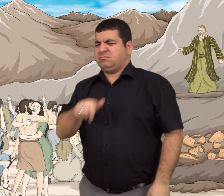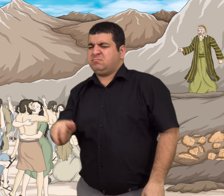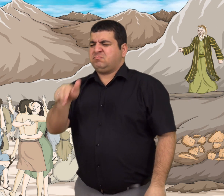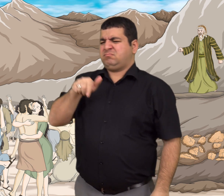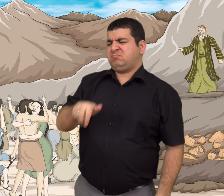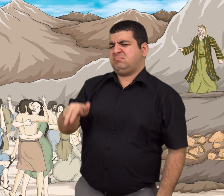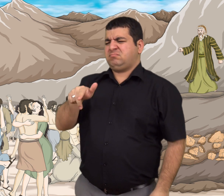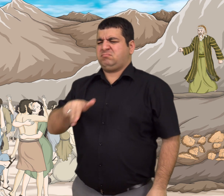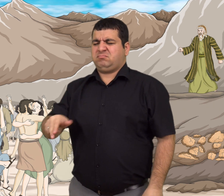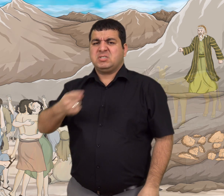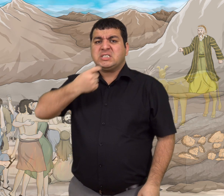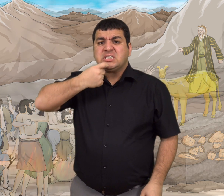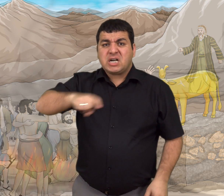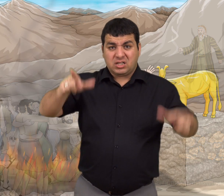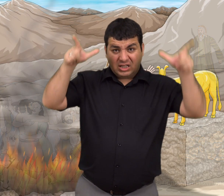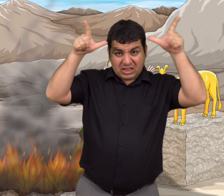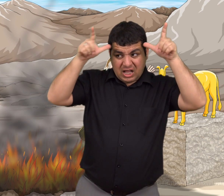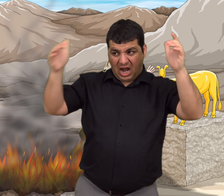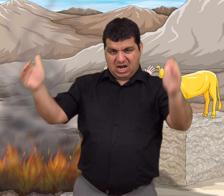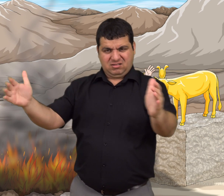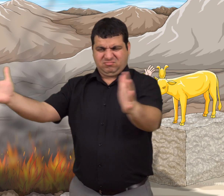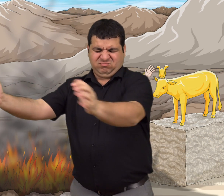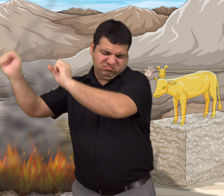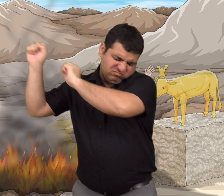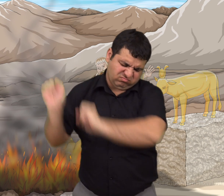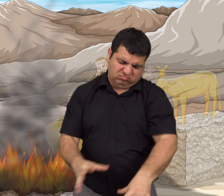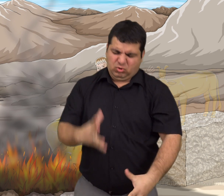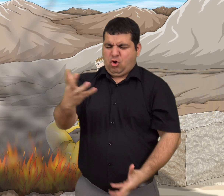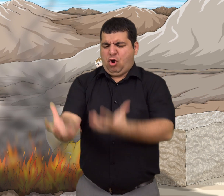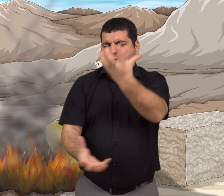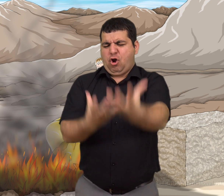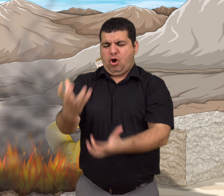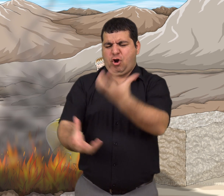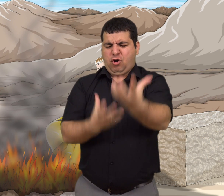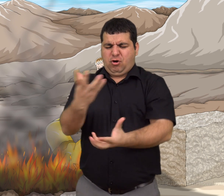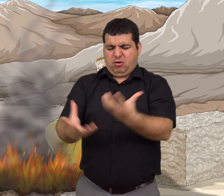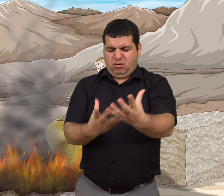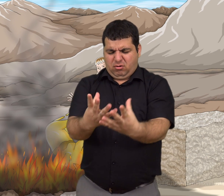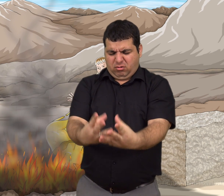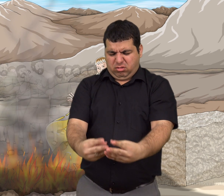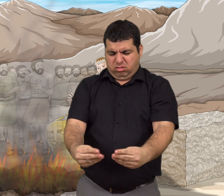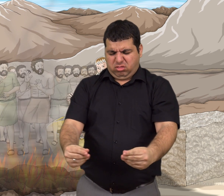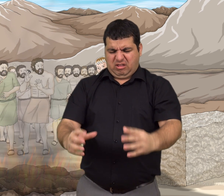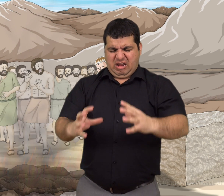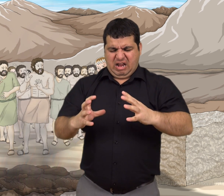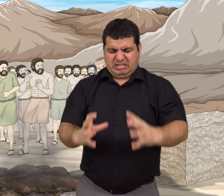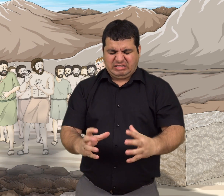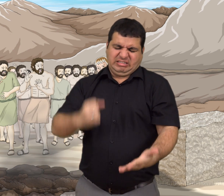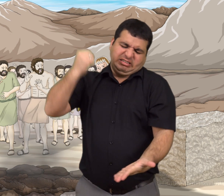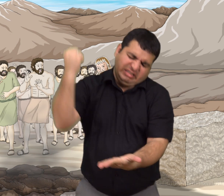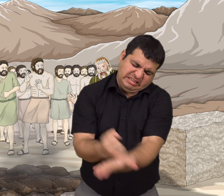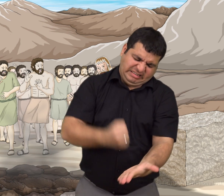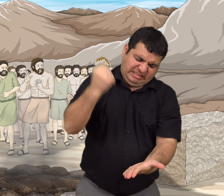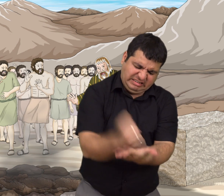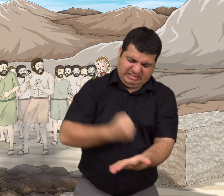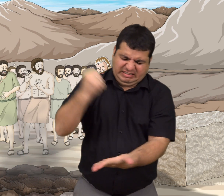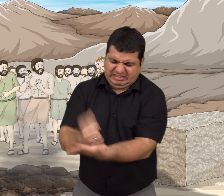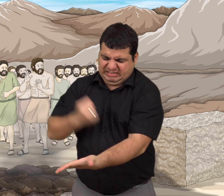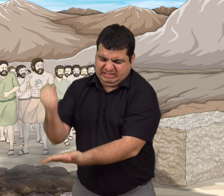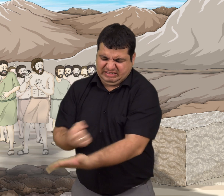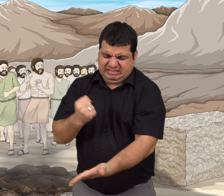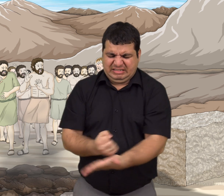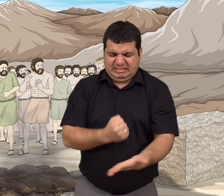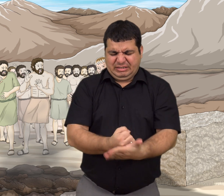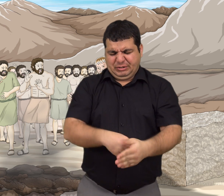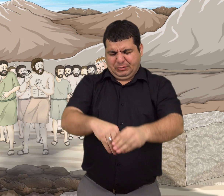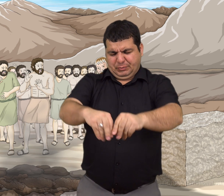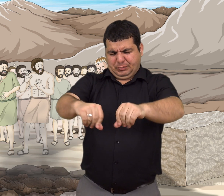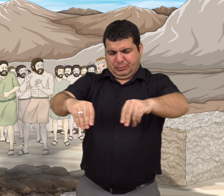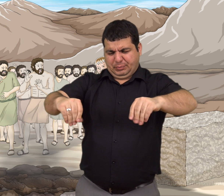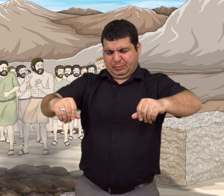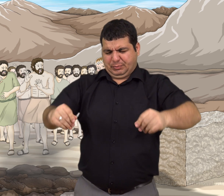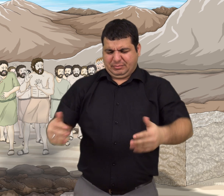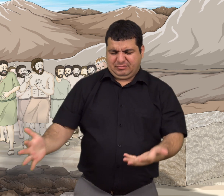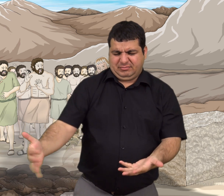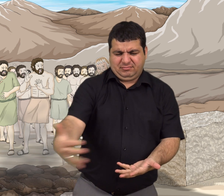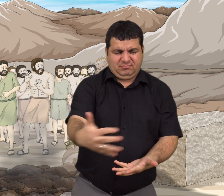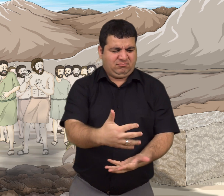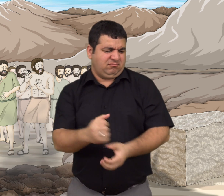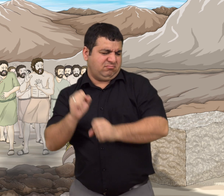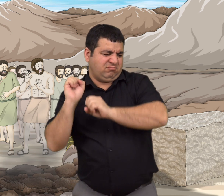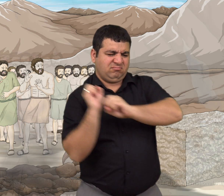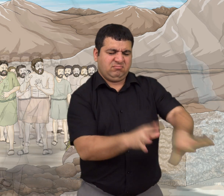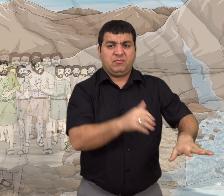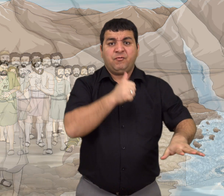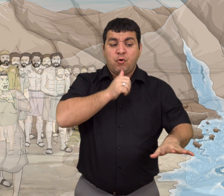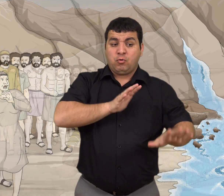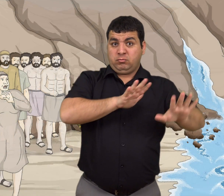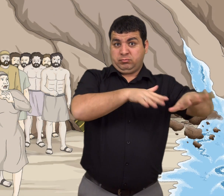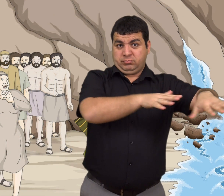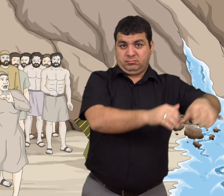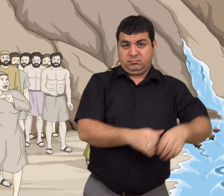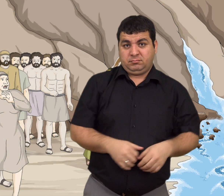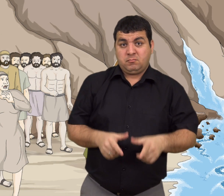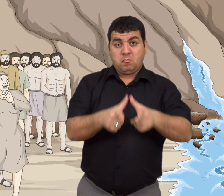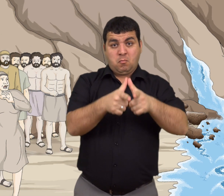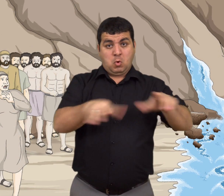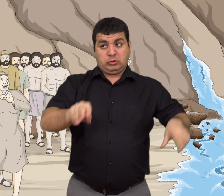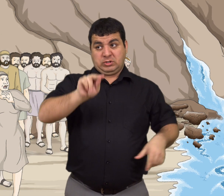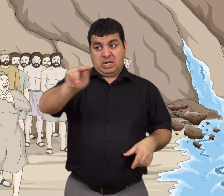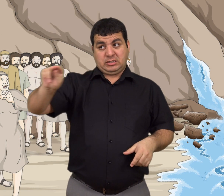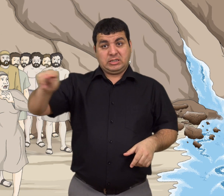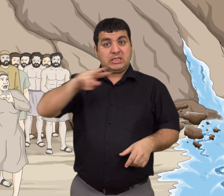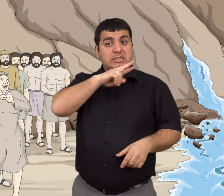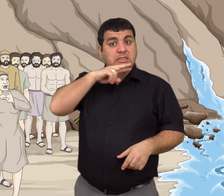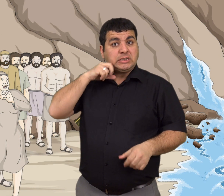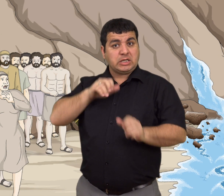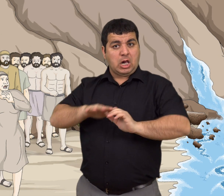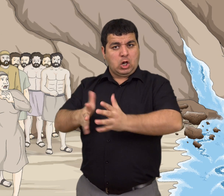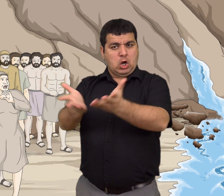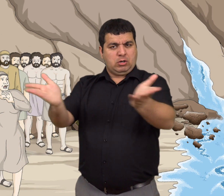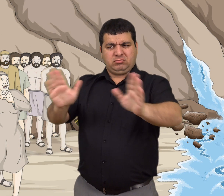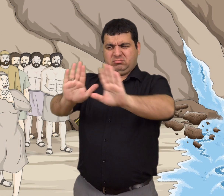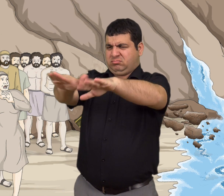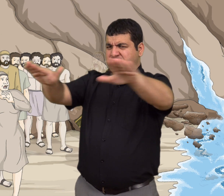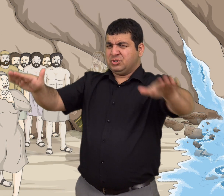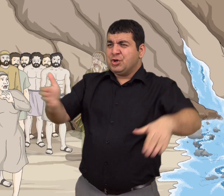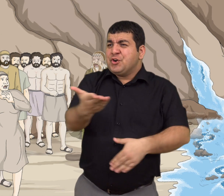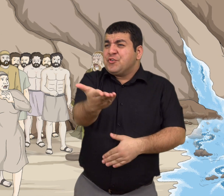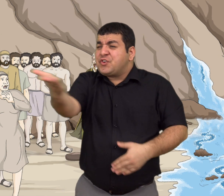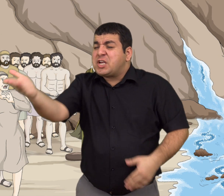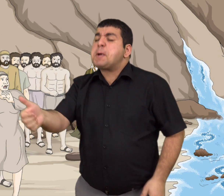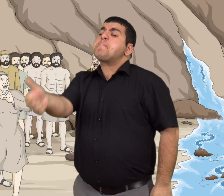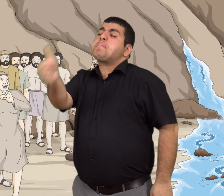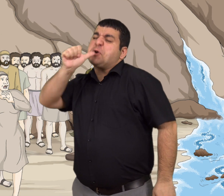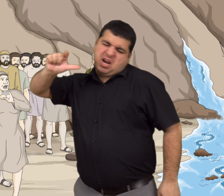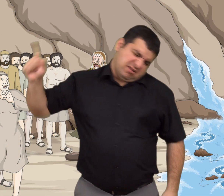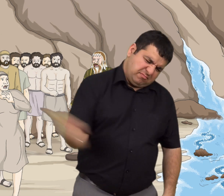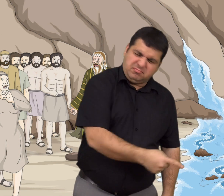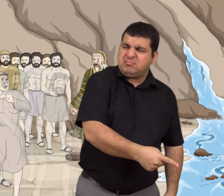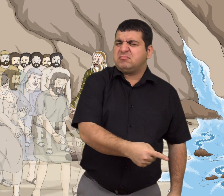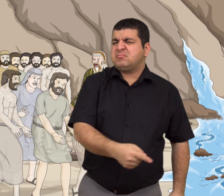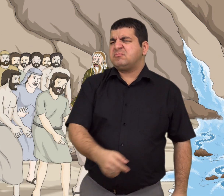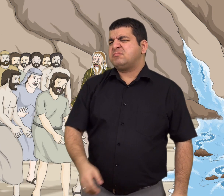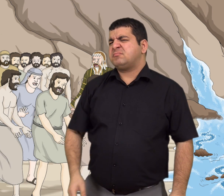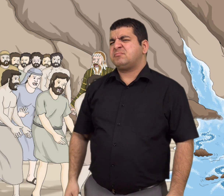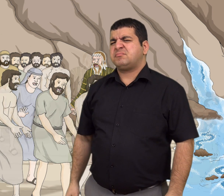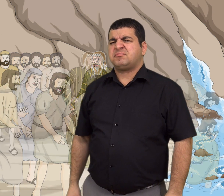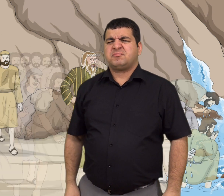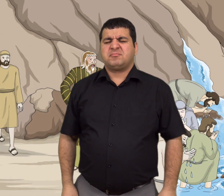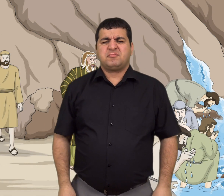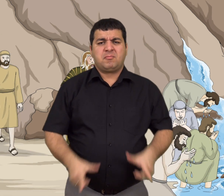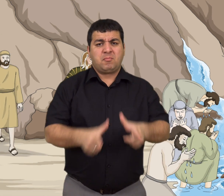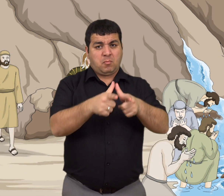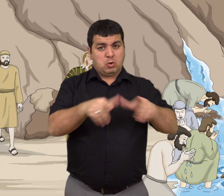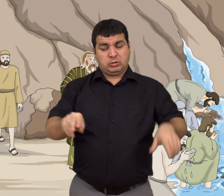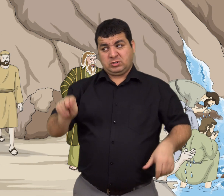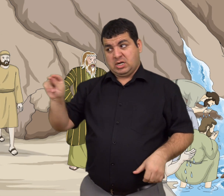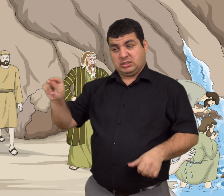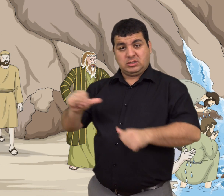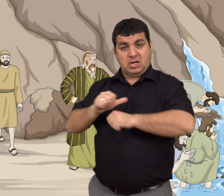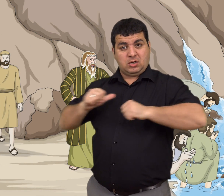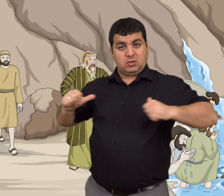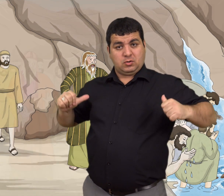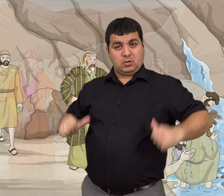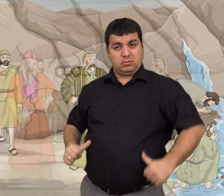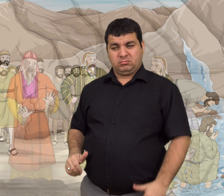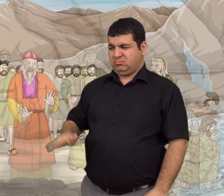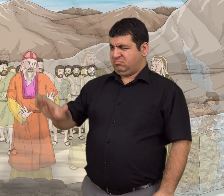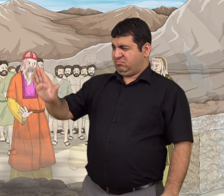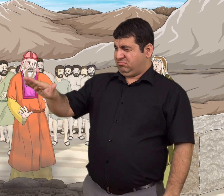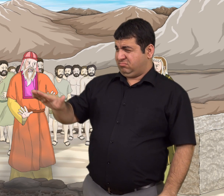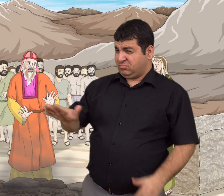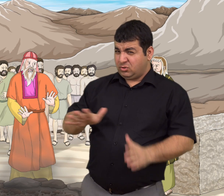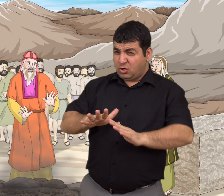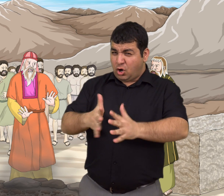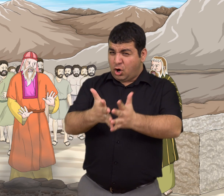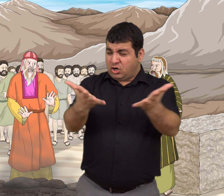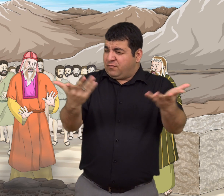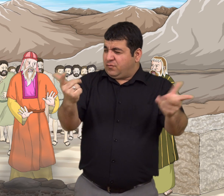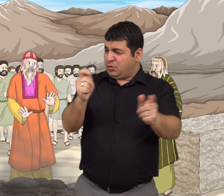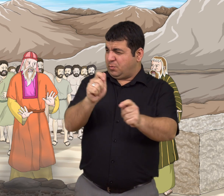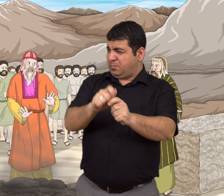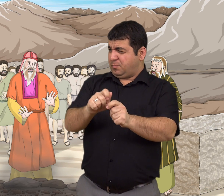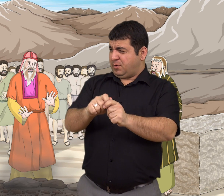Then he took the calf they had made, burned it in the fire, ground it to powder, and scattered the powder over the face of the water. Then he forced the Israelites to drink it.